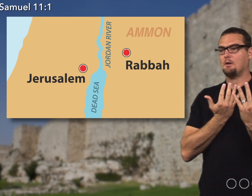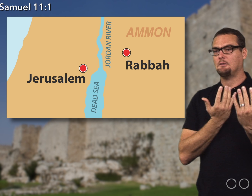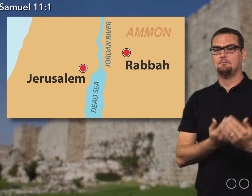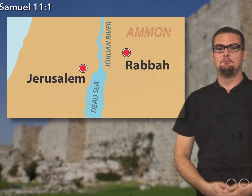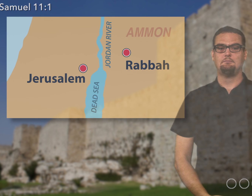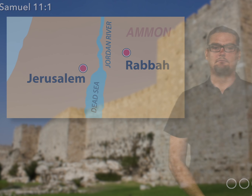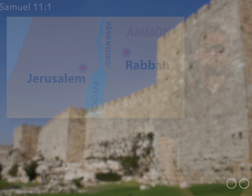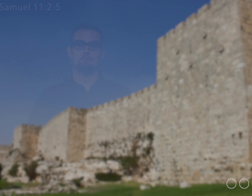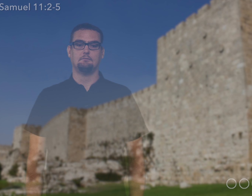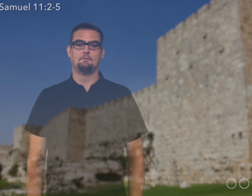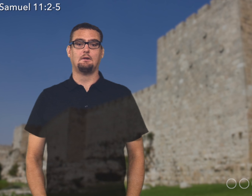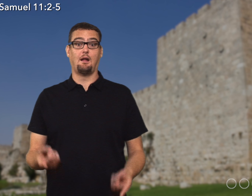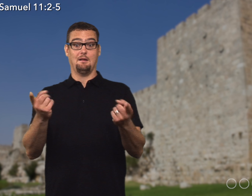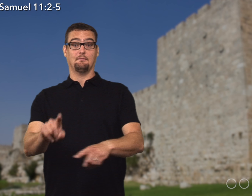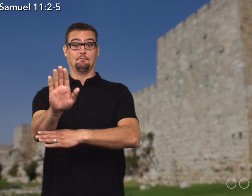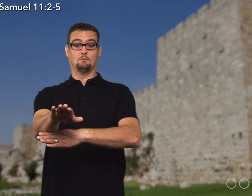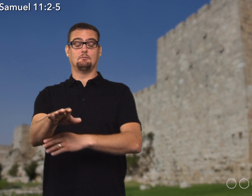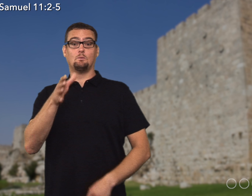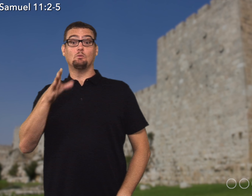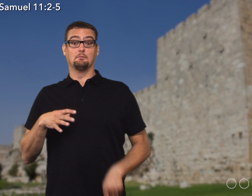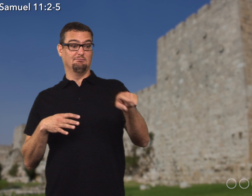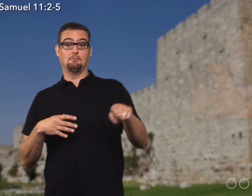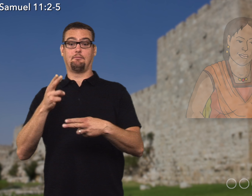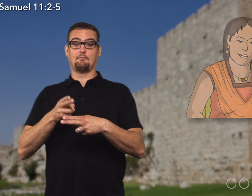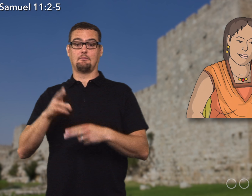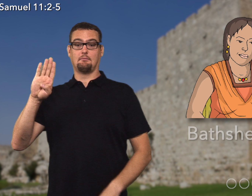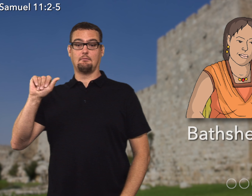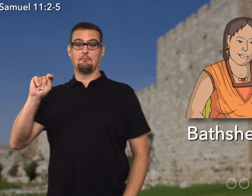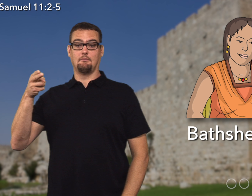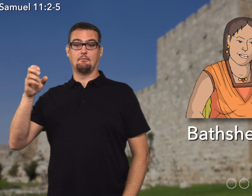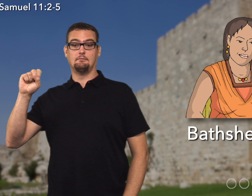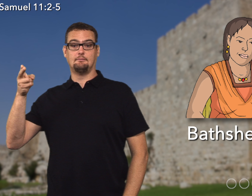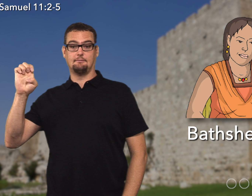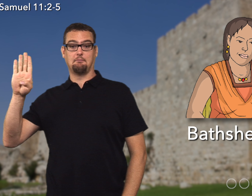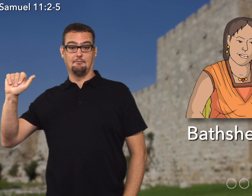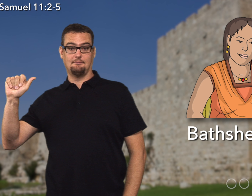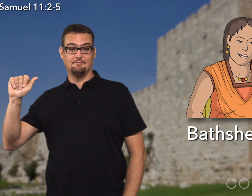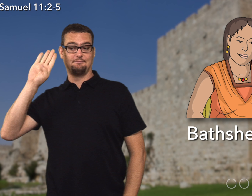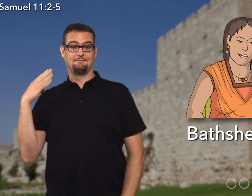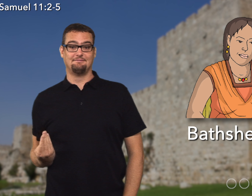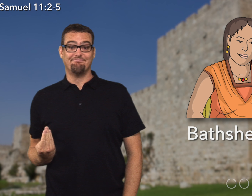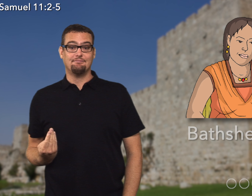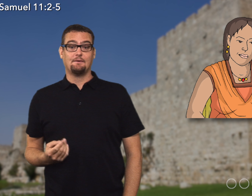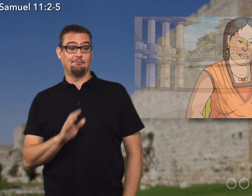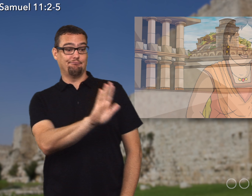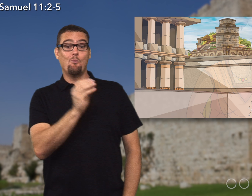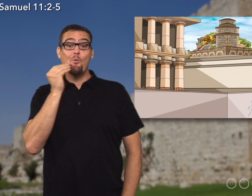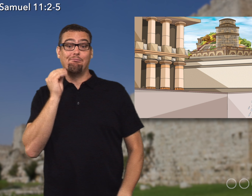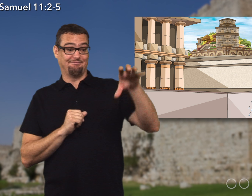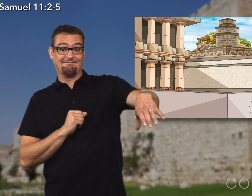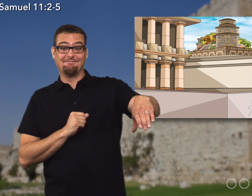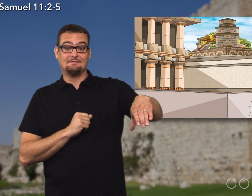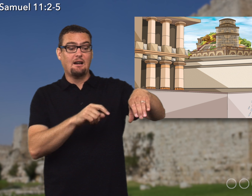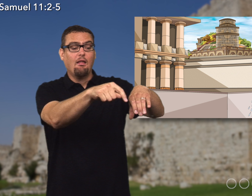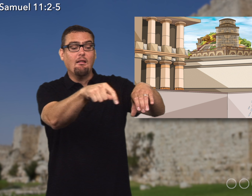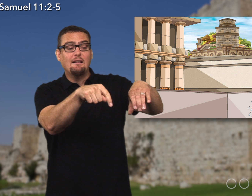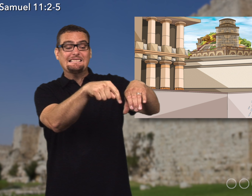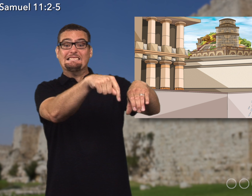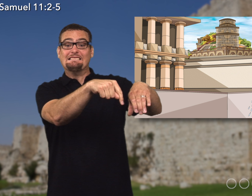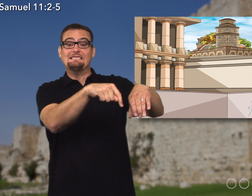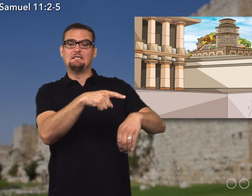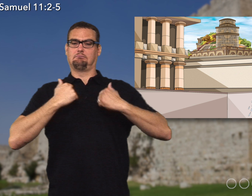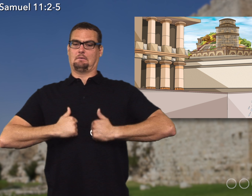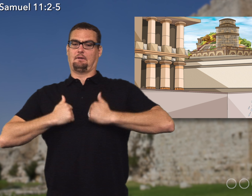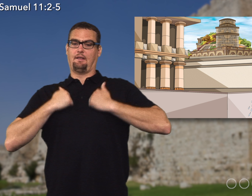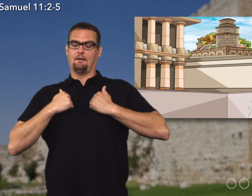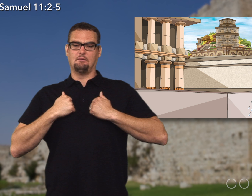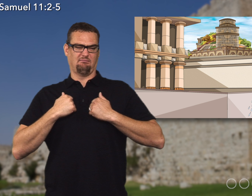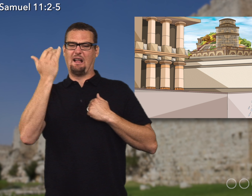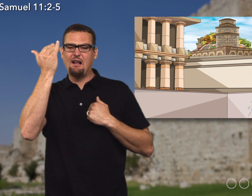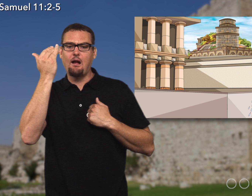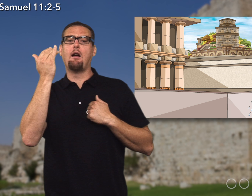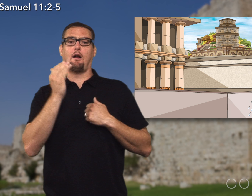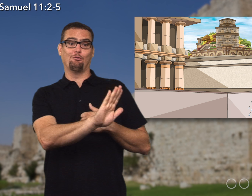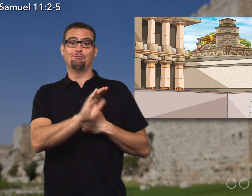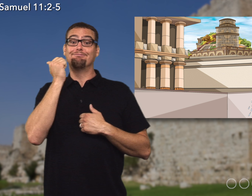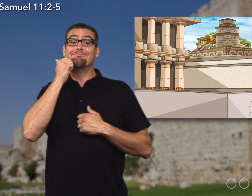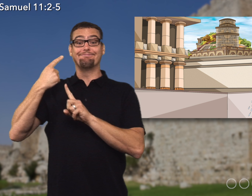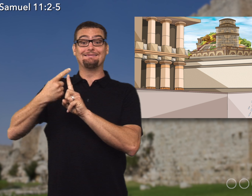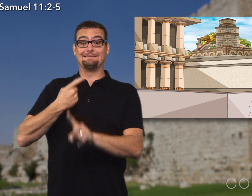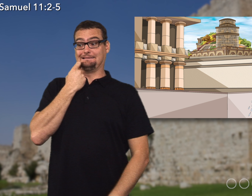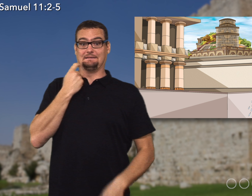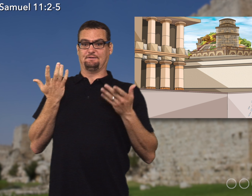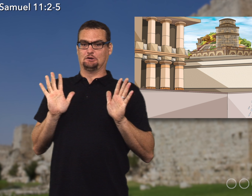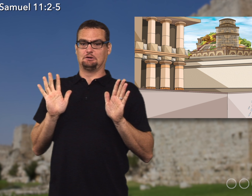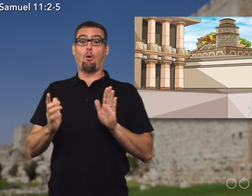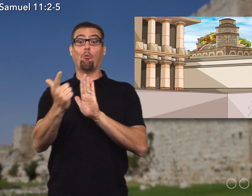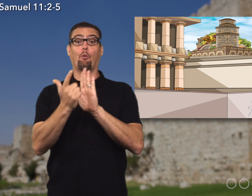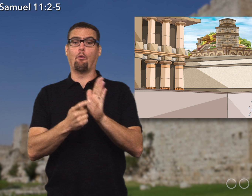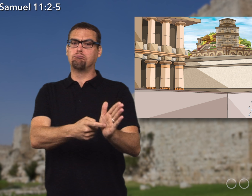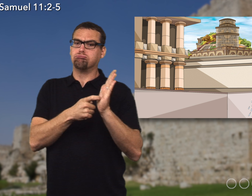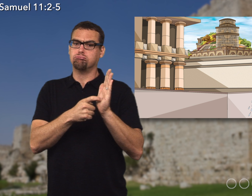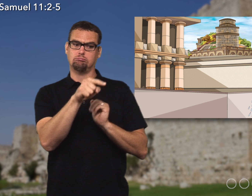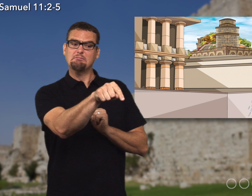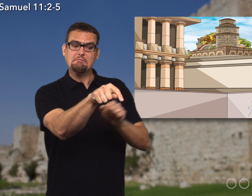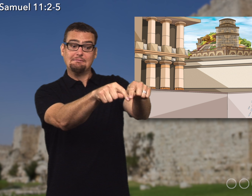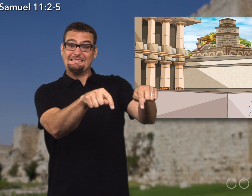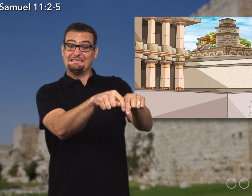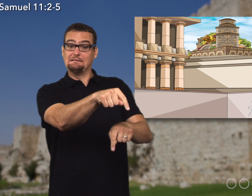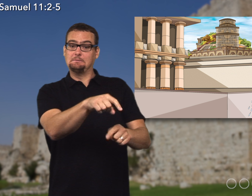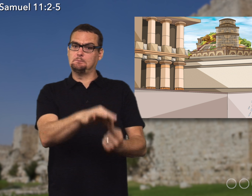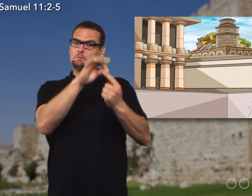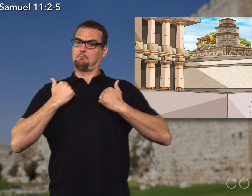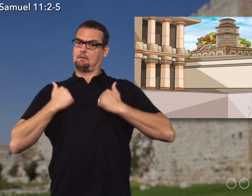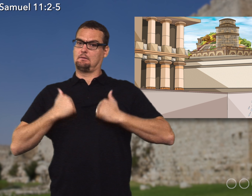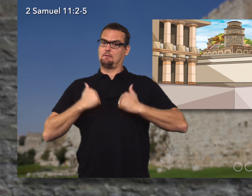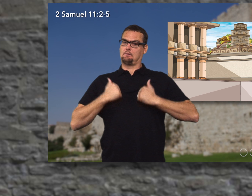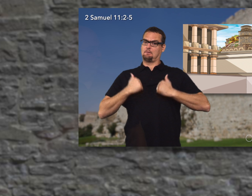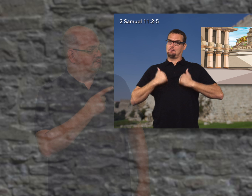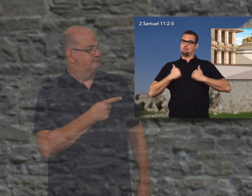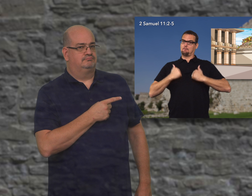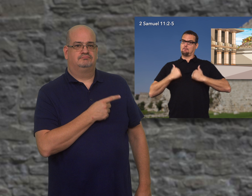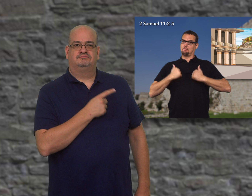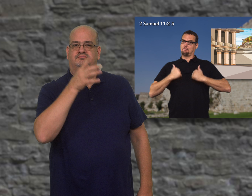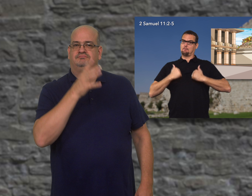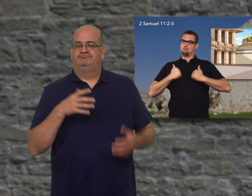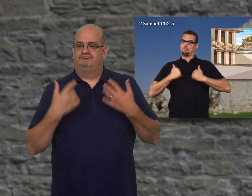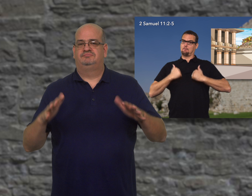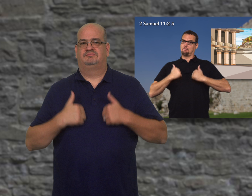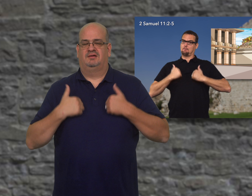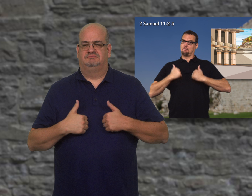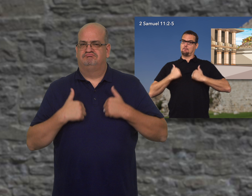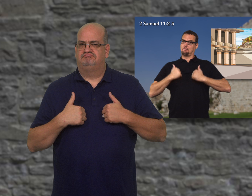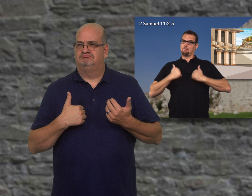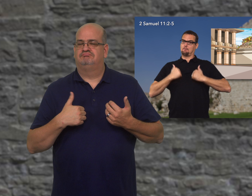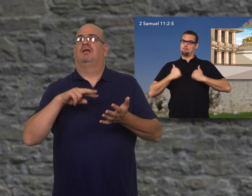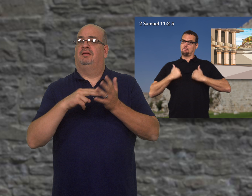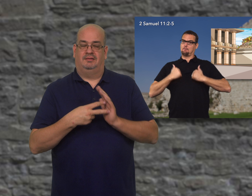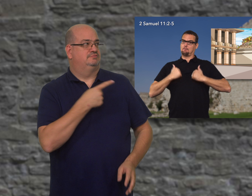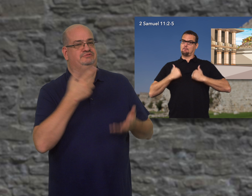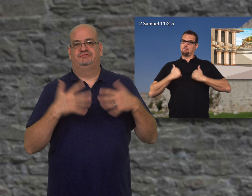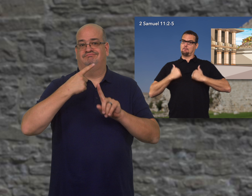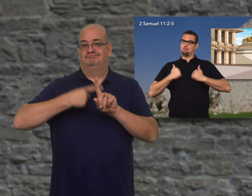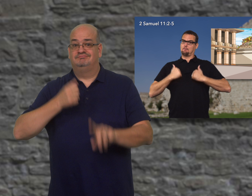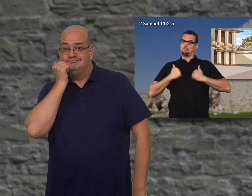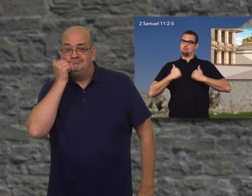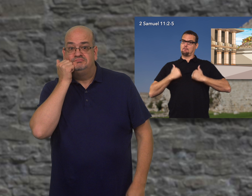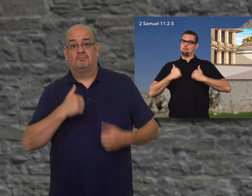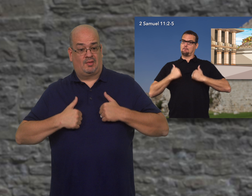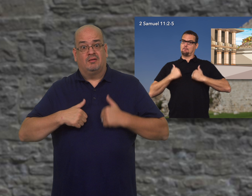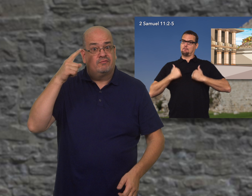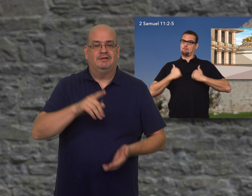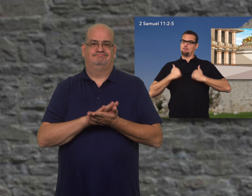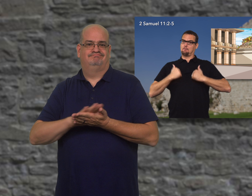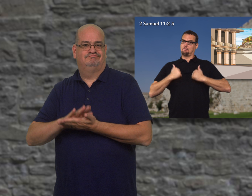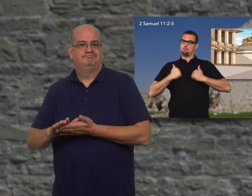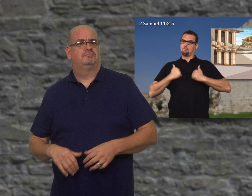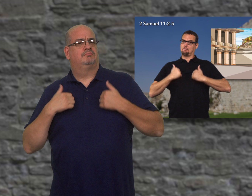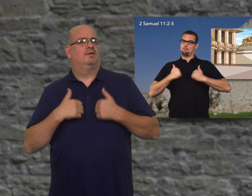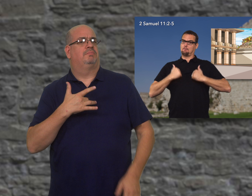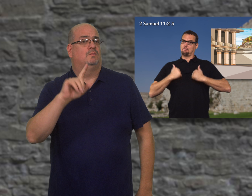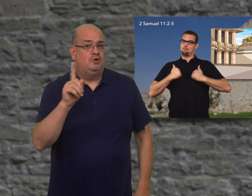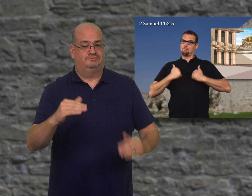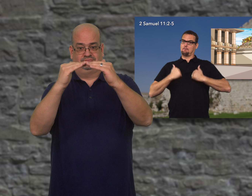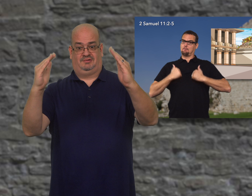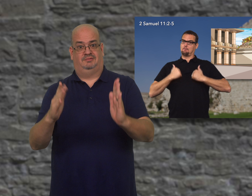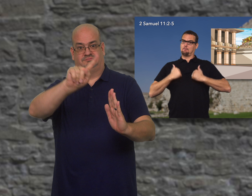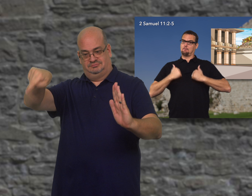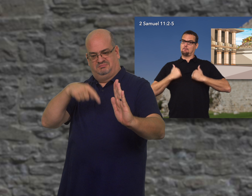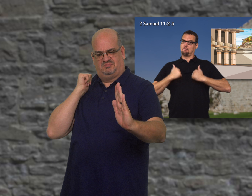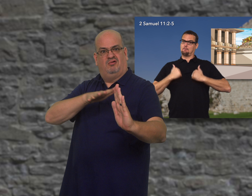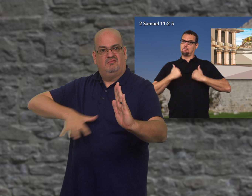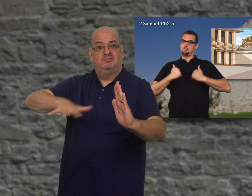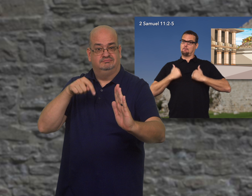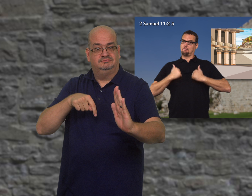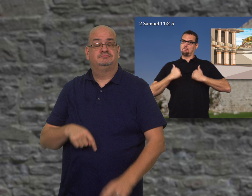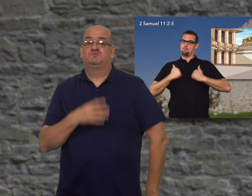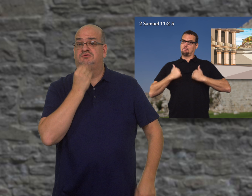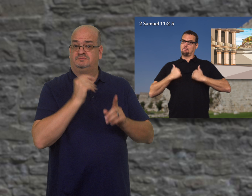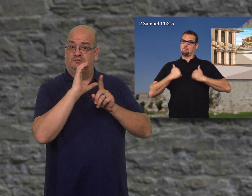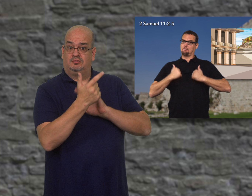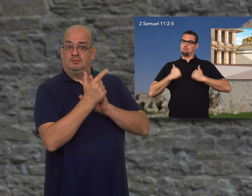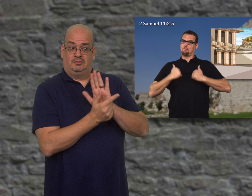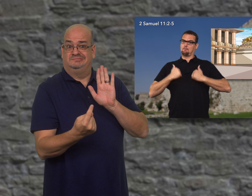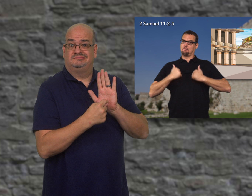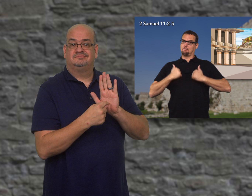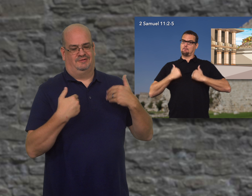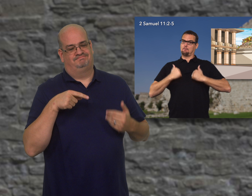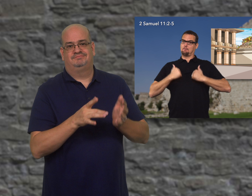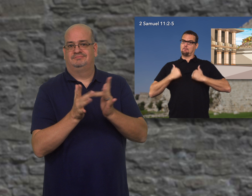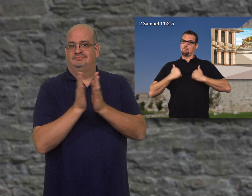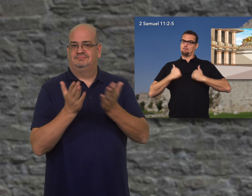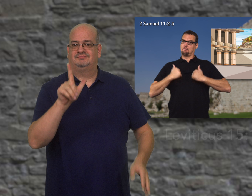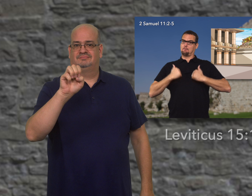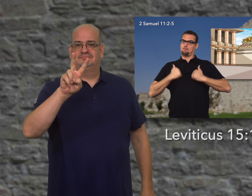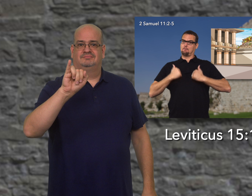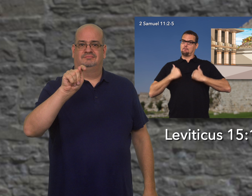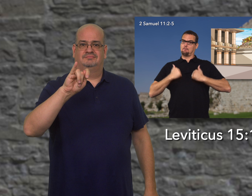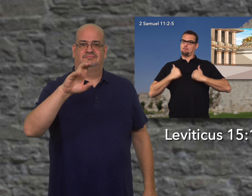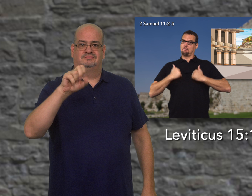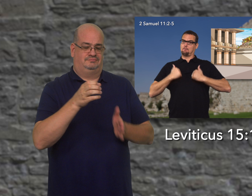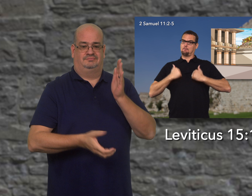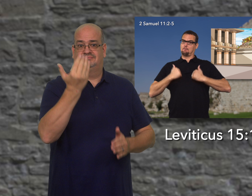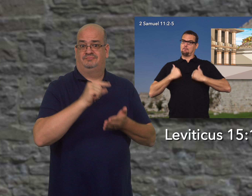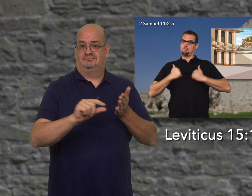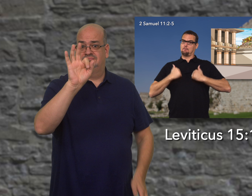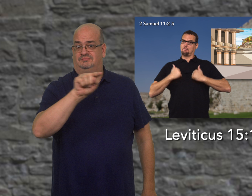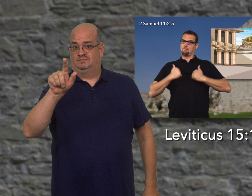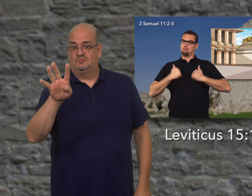One evening David got up from his bed and strolled around on the roof of the palace.